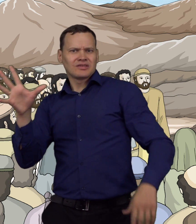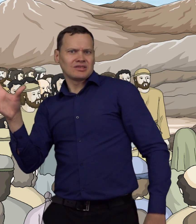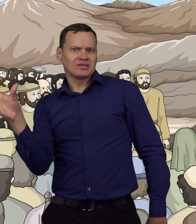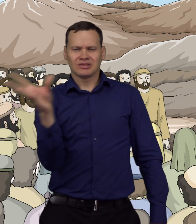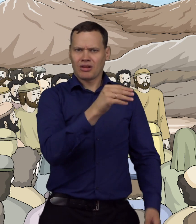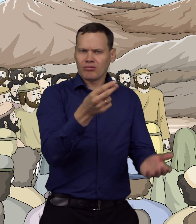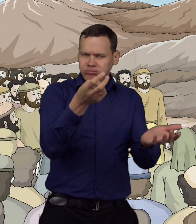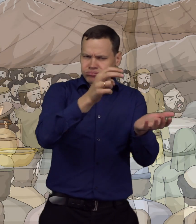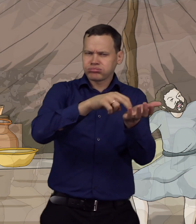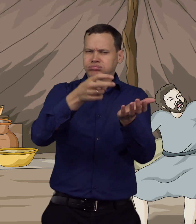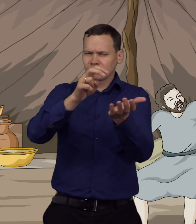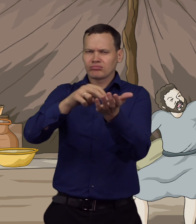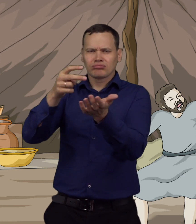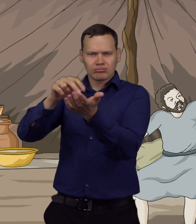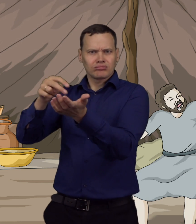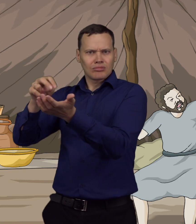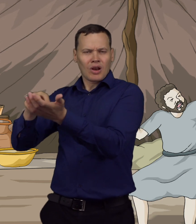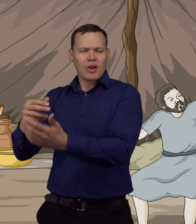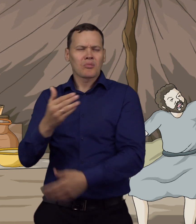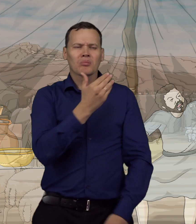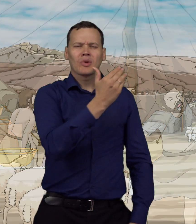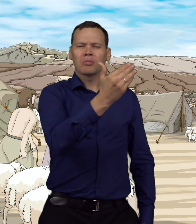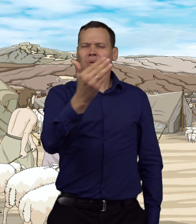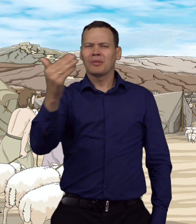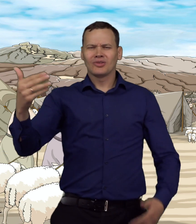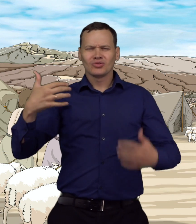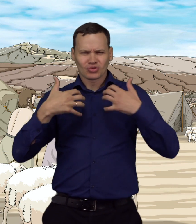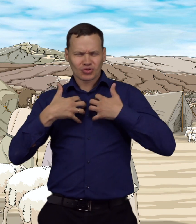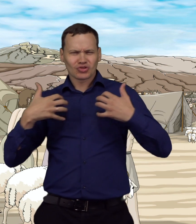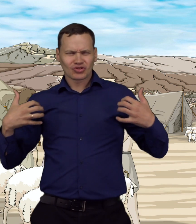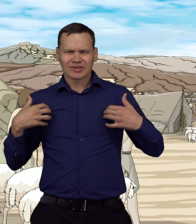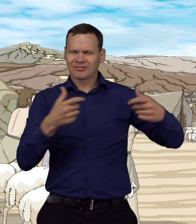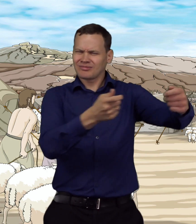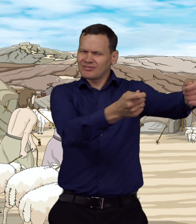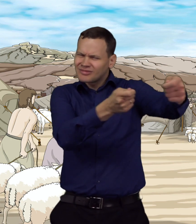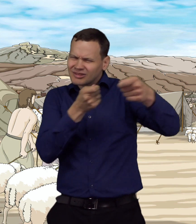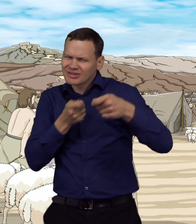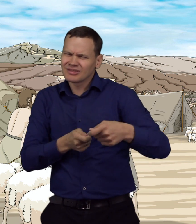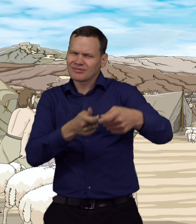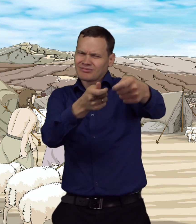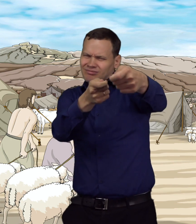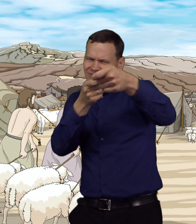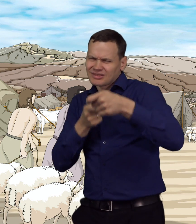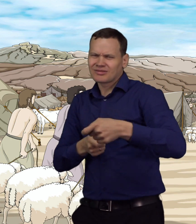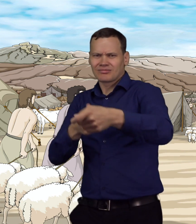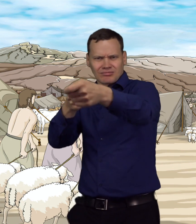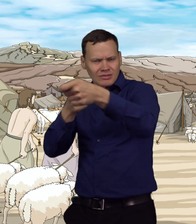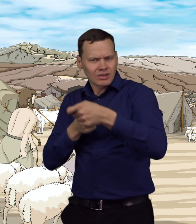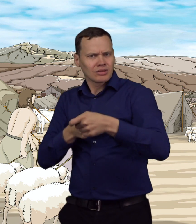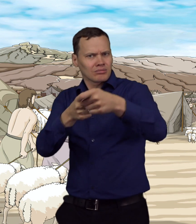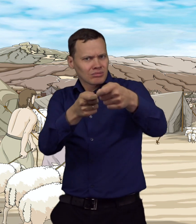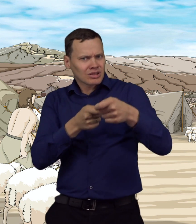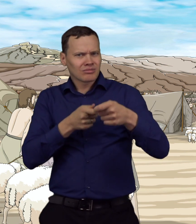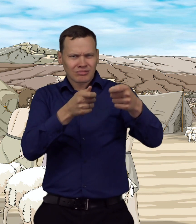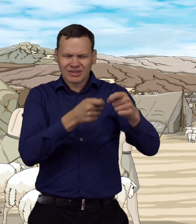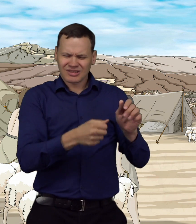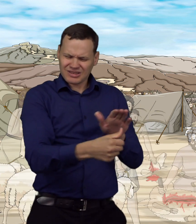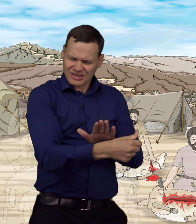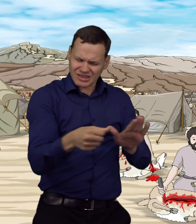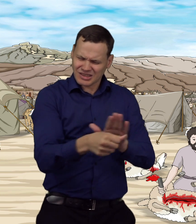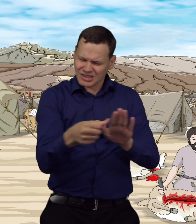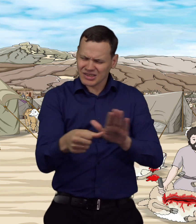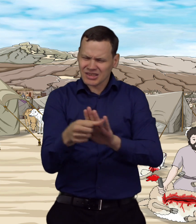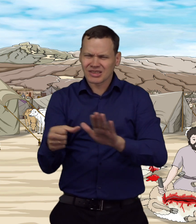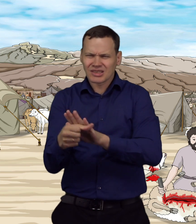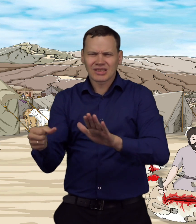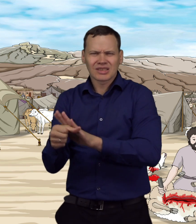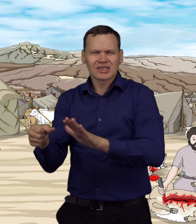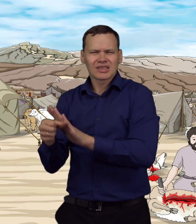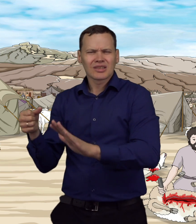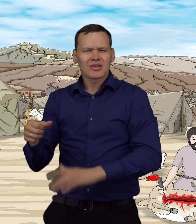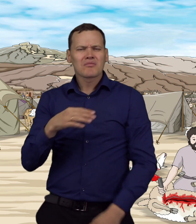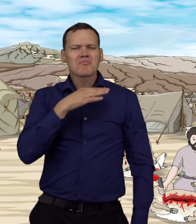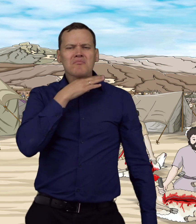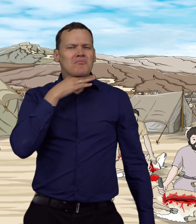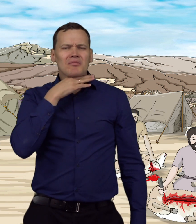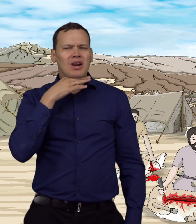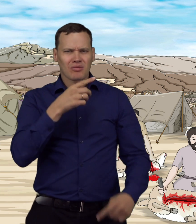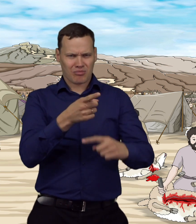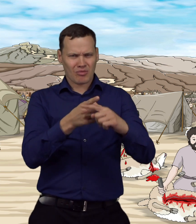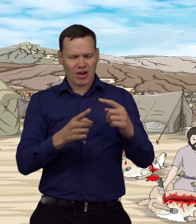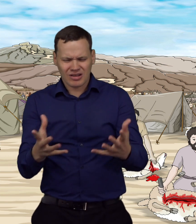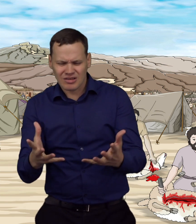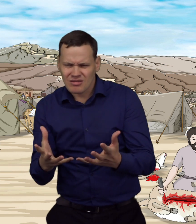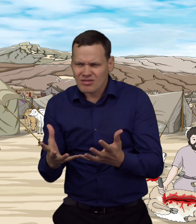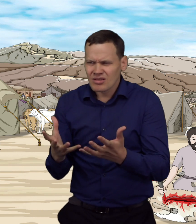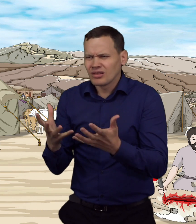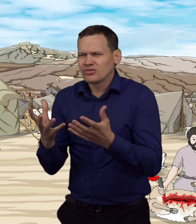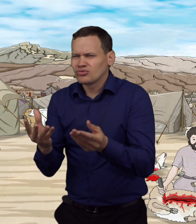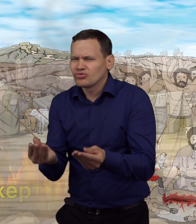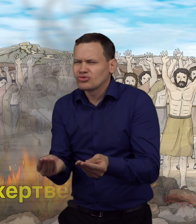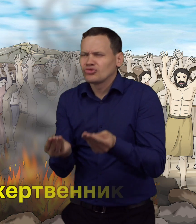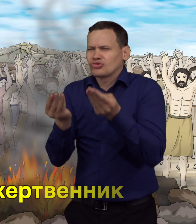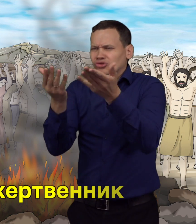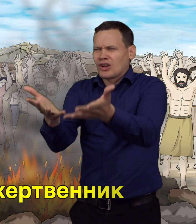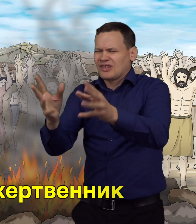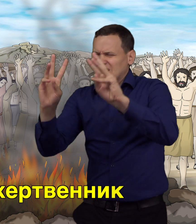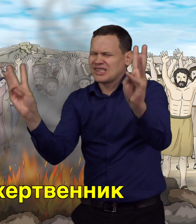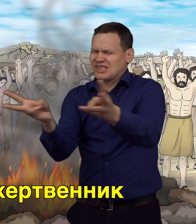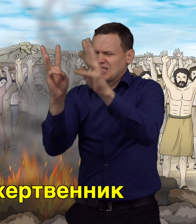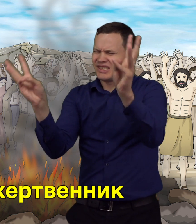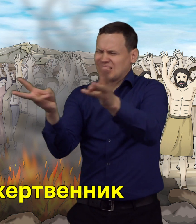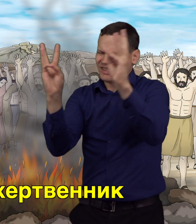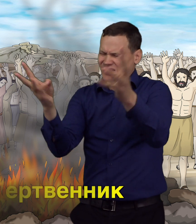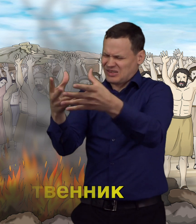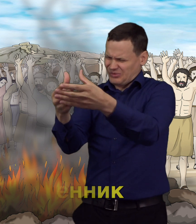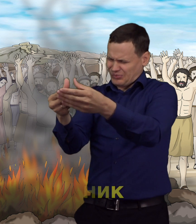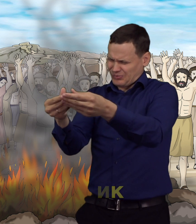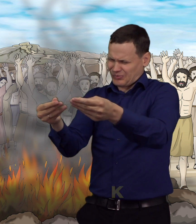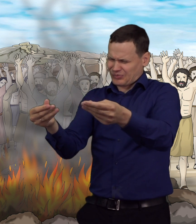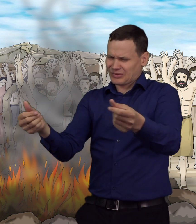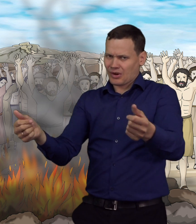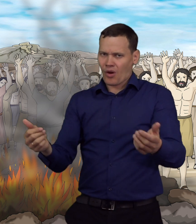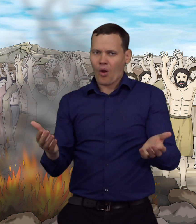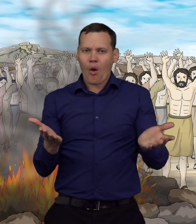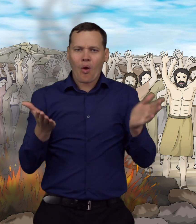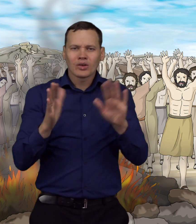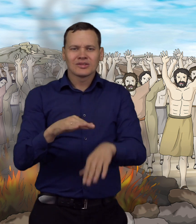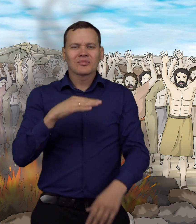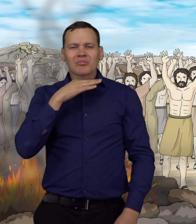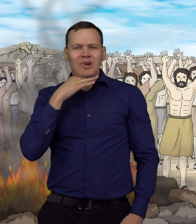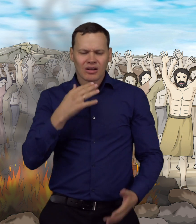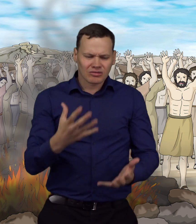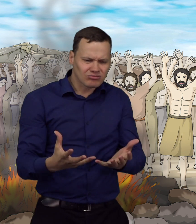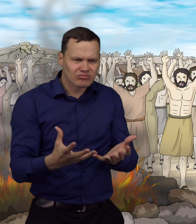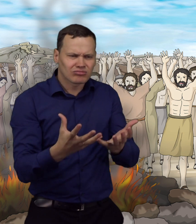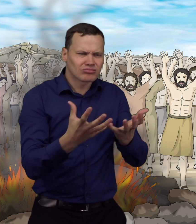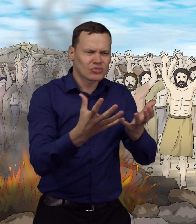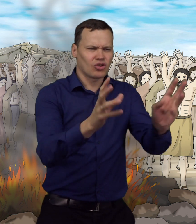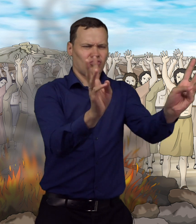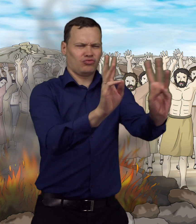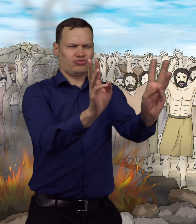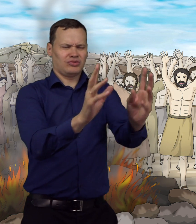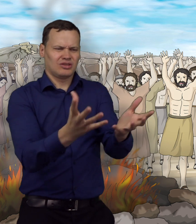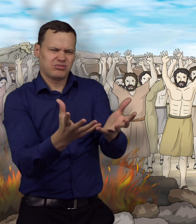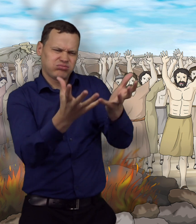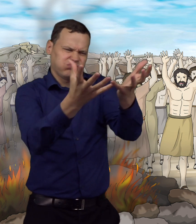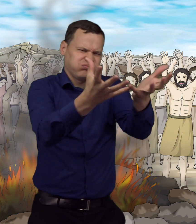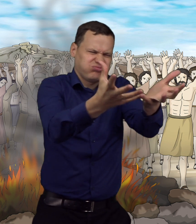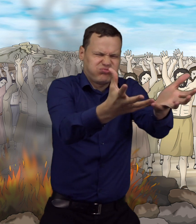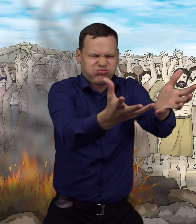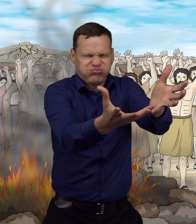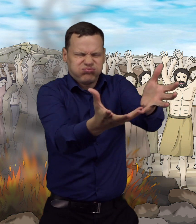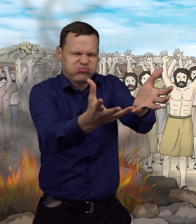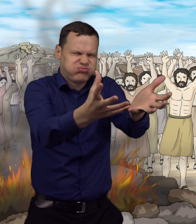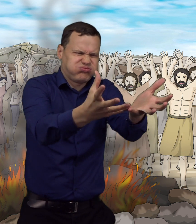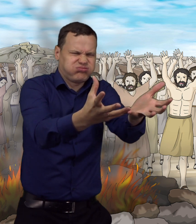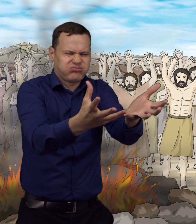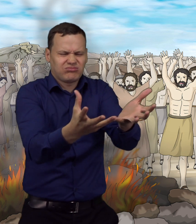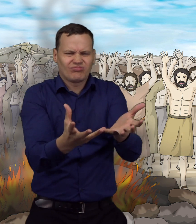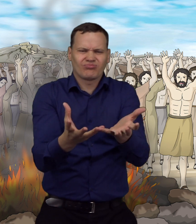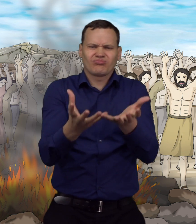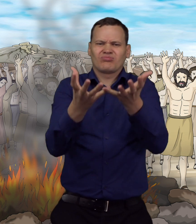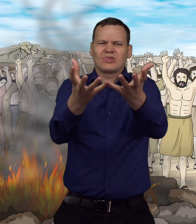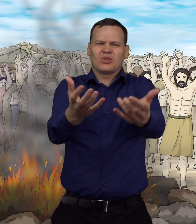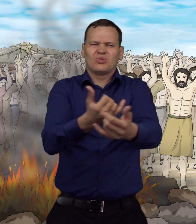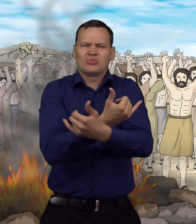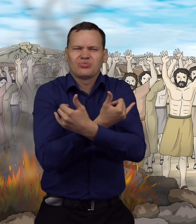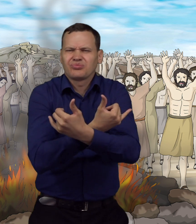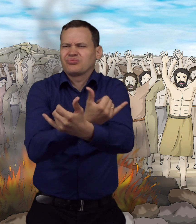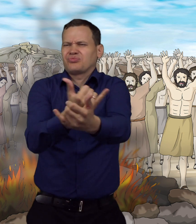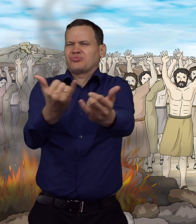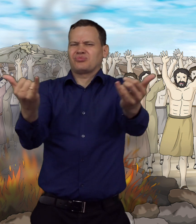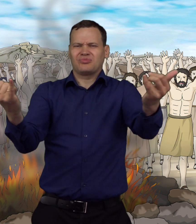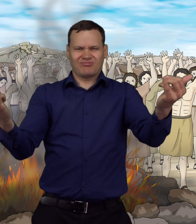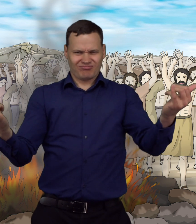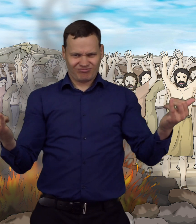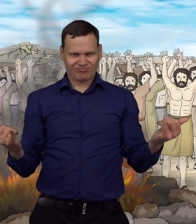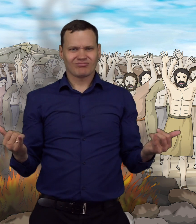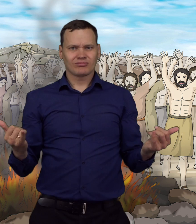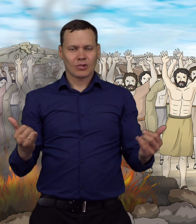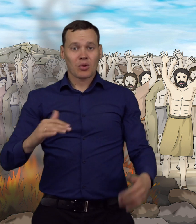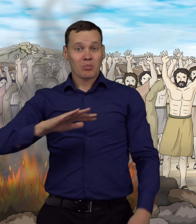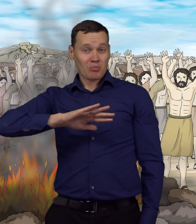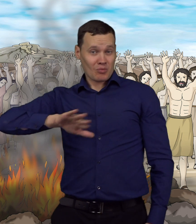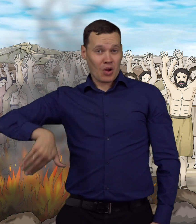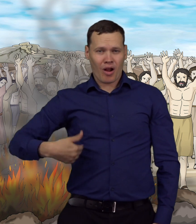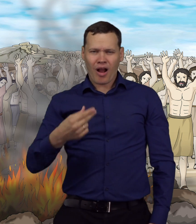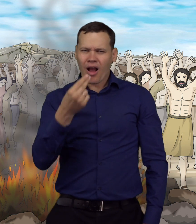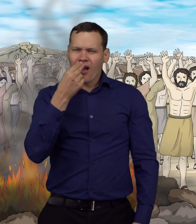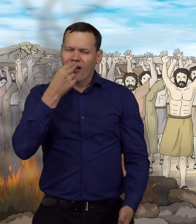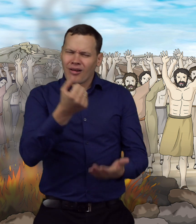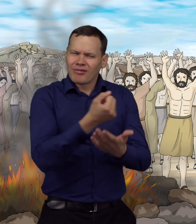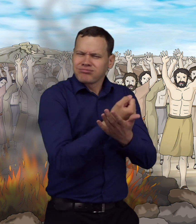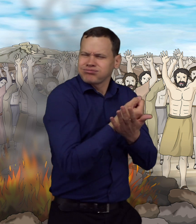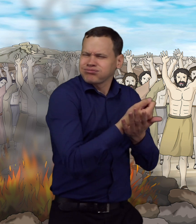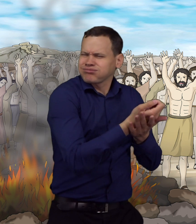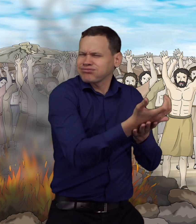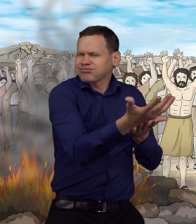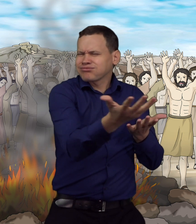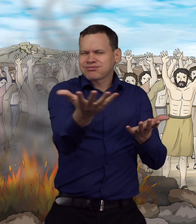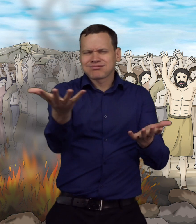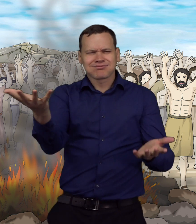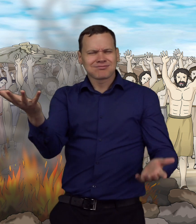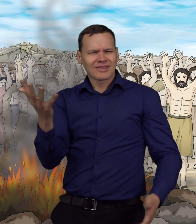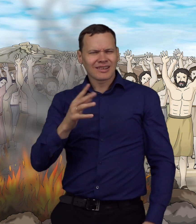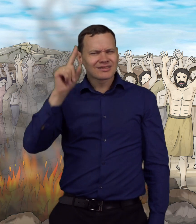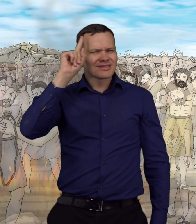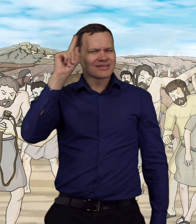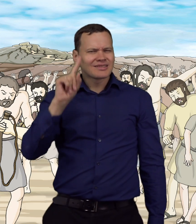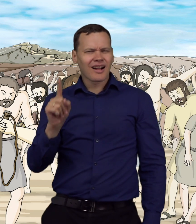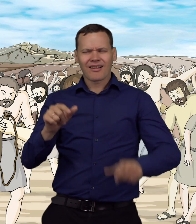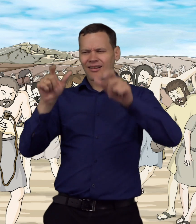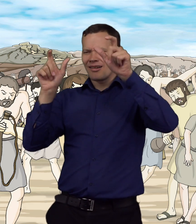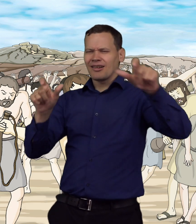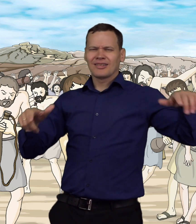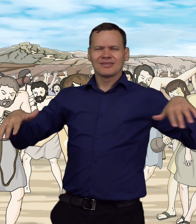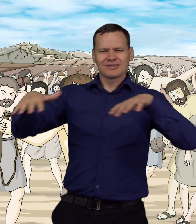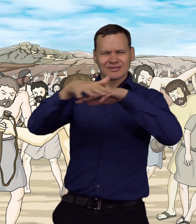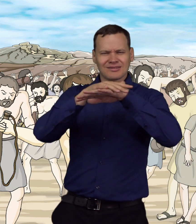So the next day they arose, offered burnt offerings, and presented peace offerings.